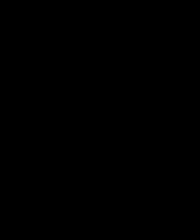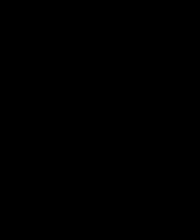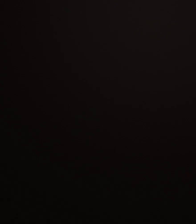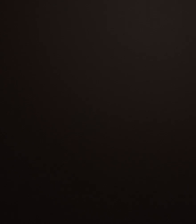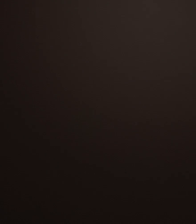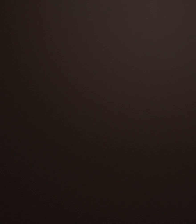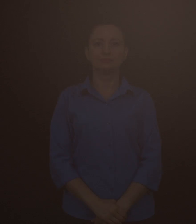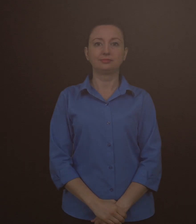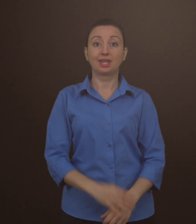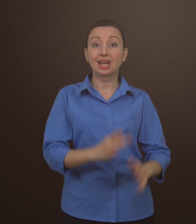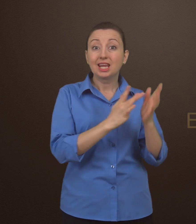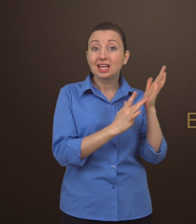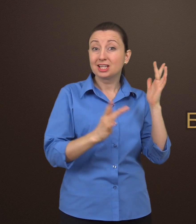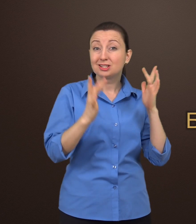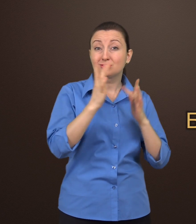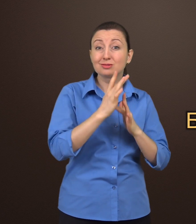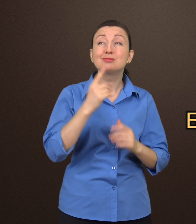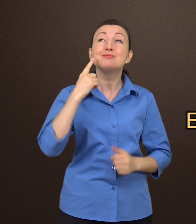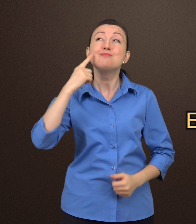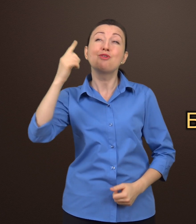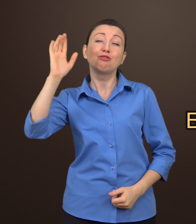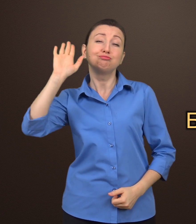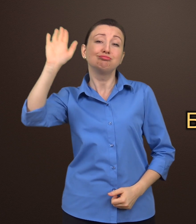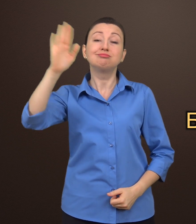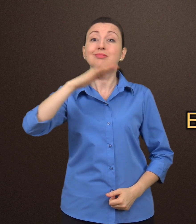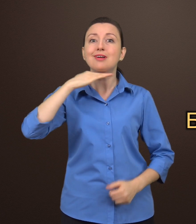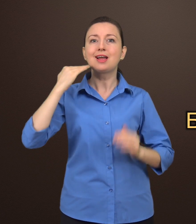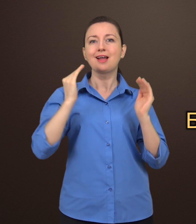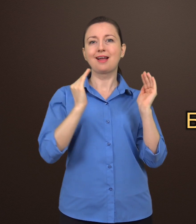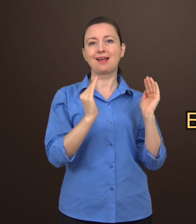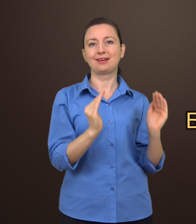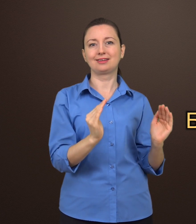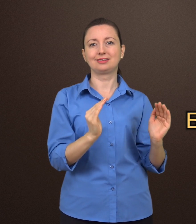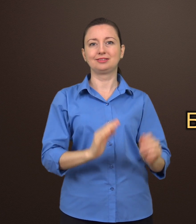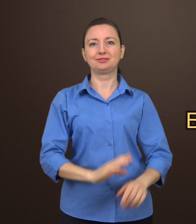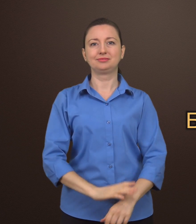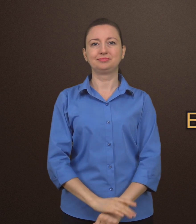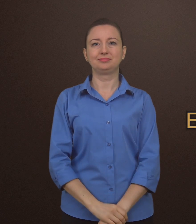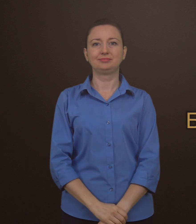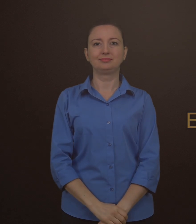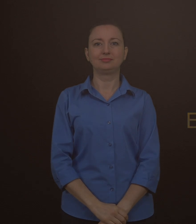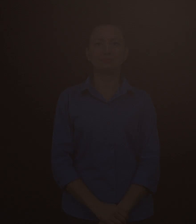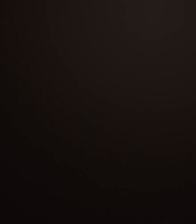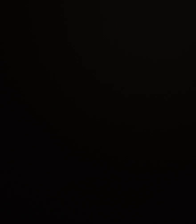Jesus - God's lamb